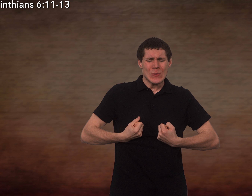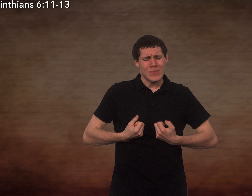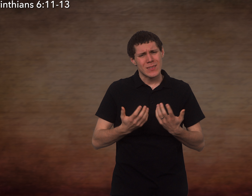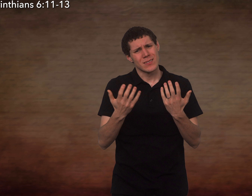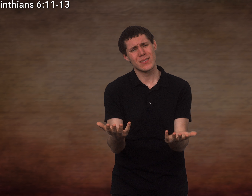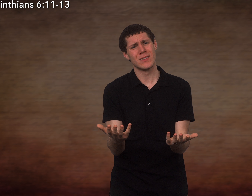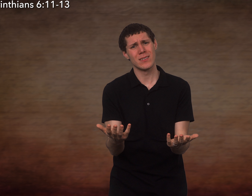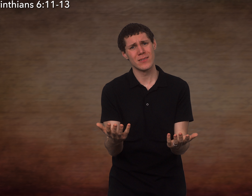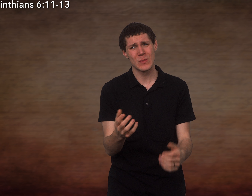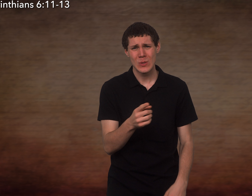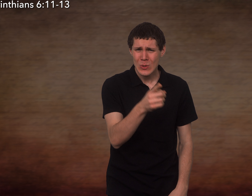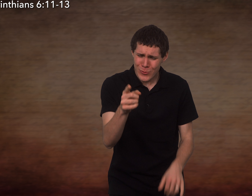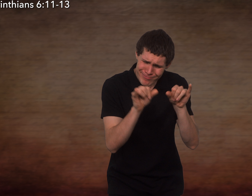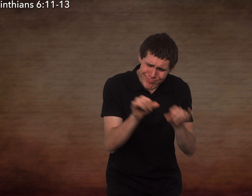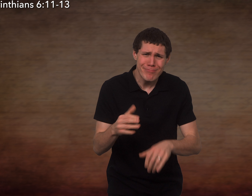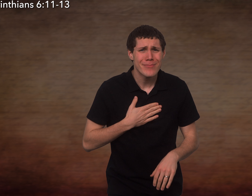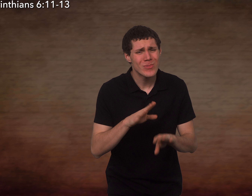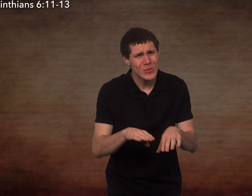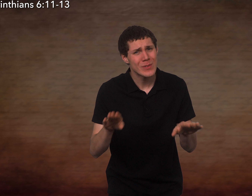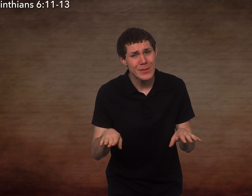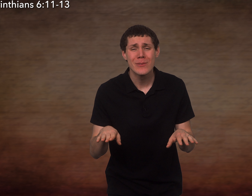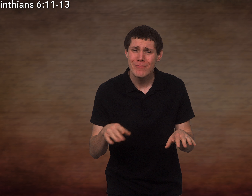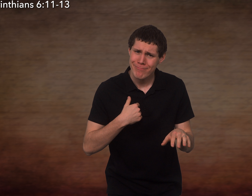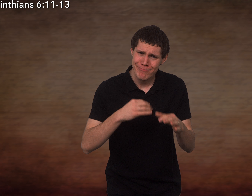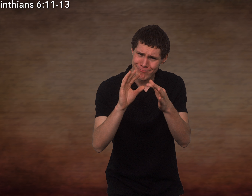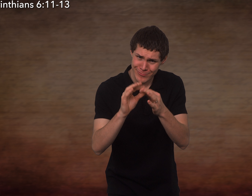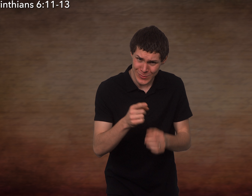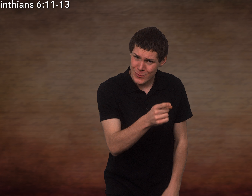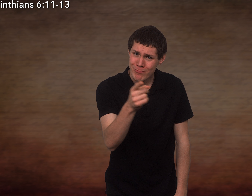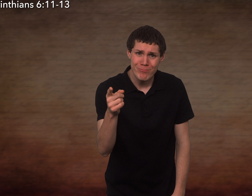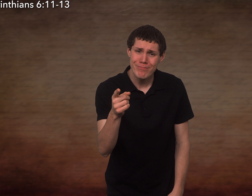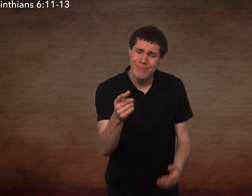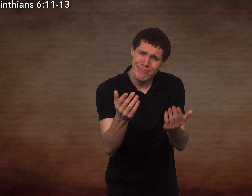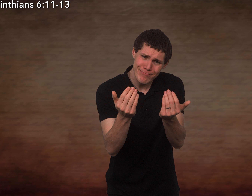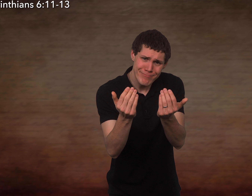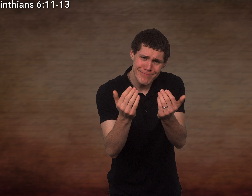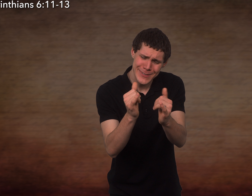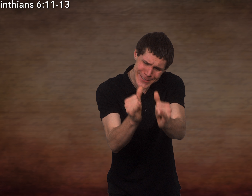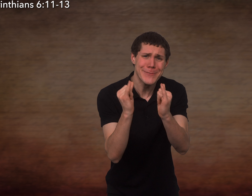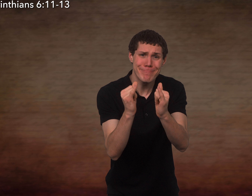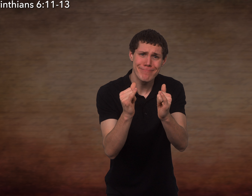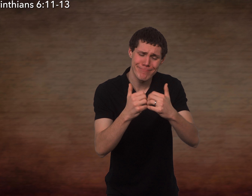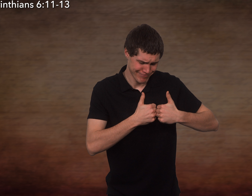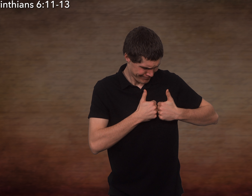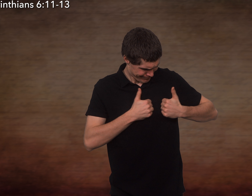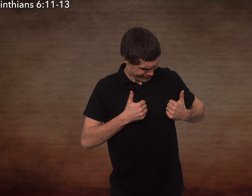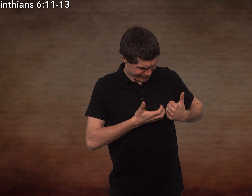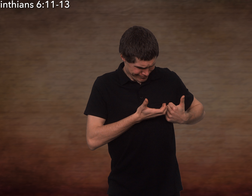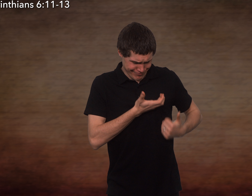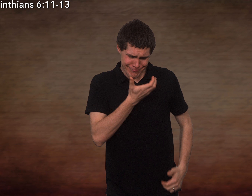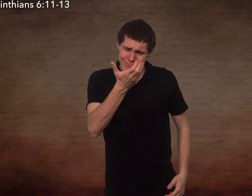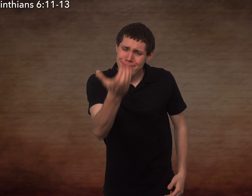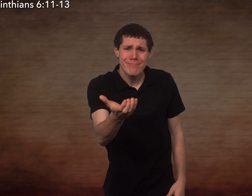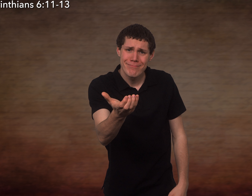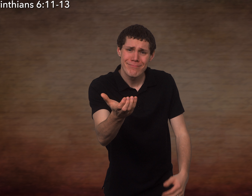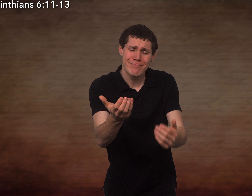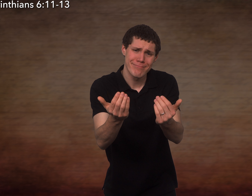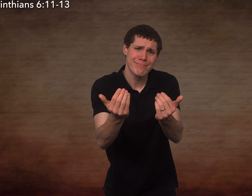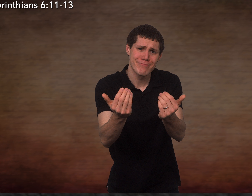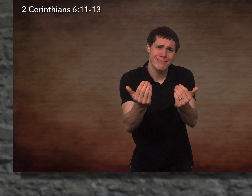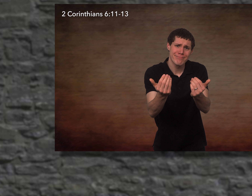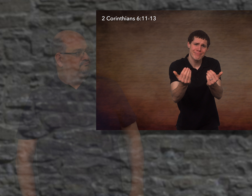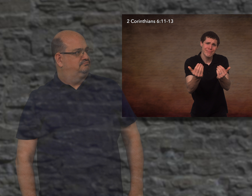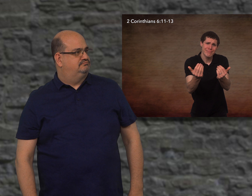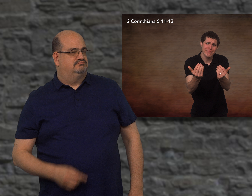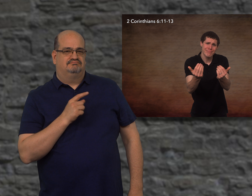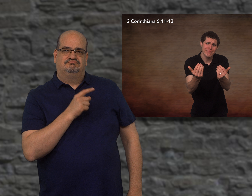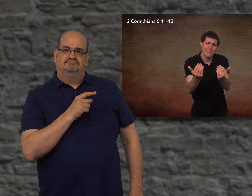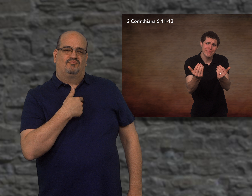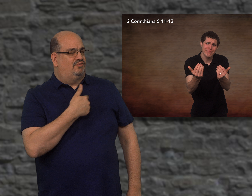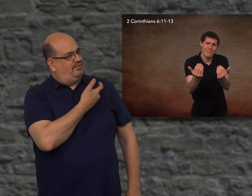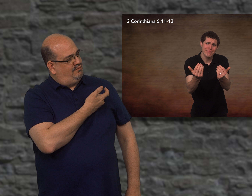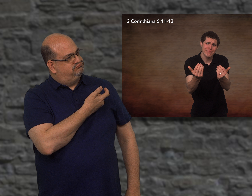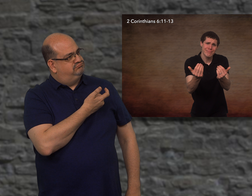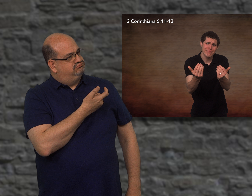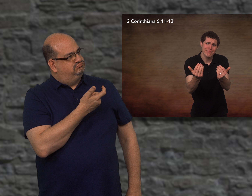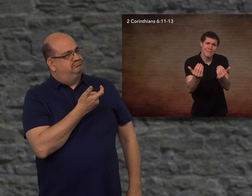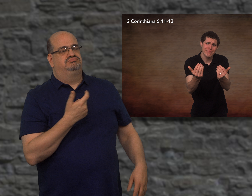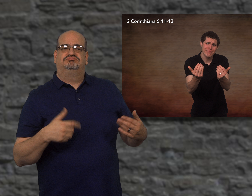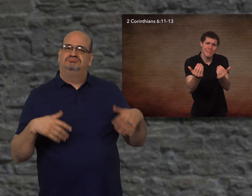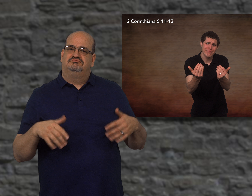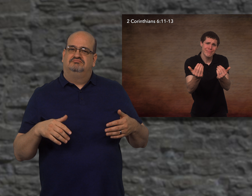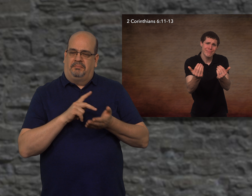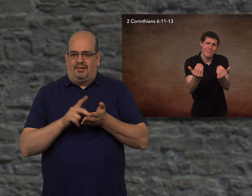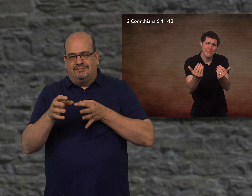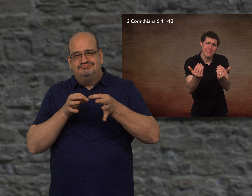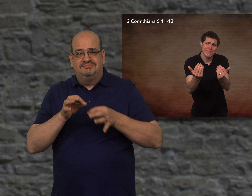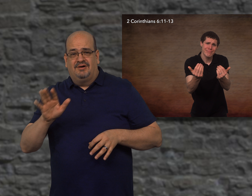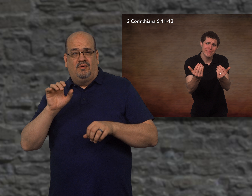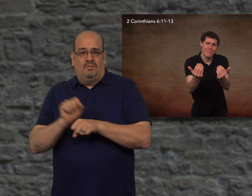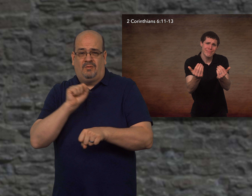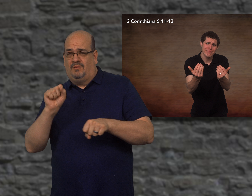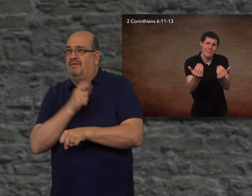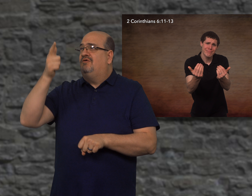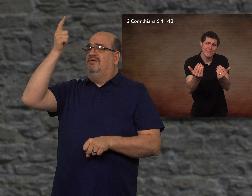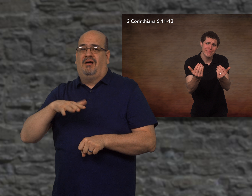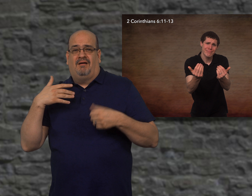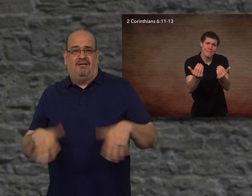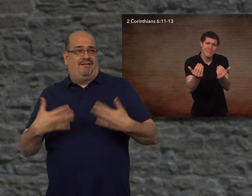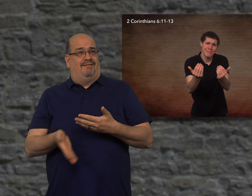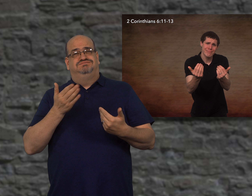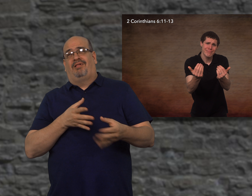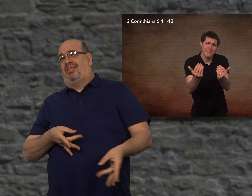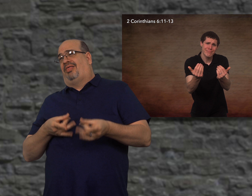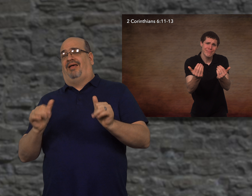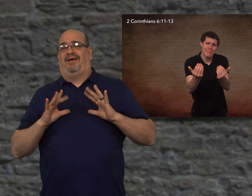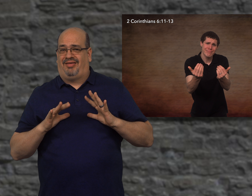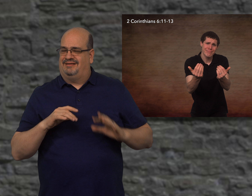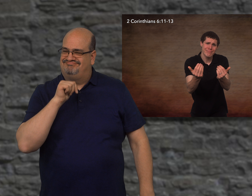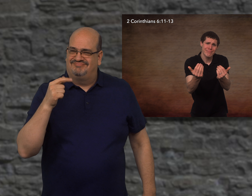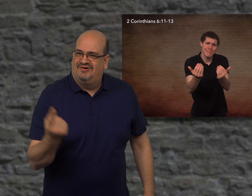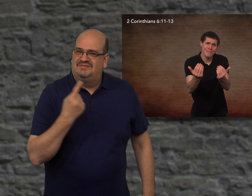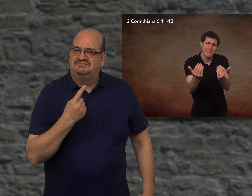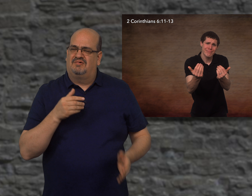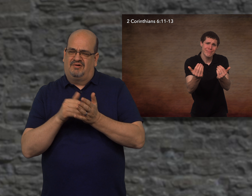It is not our affection, but yours, that is restrained.